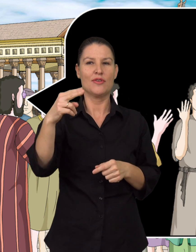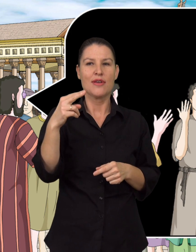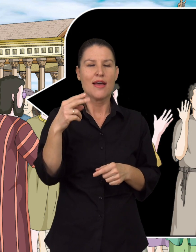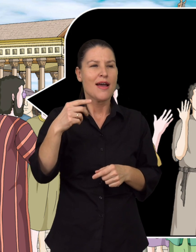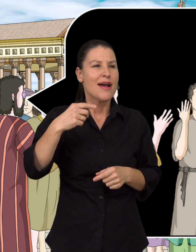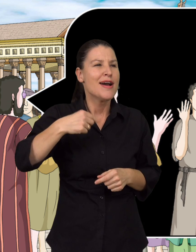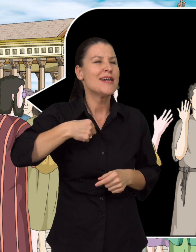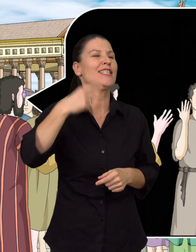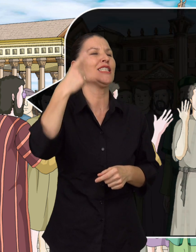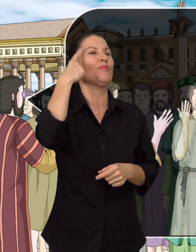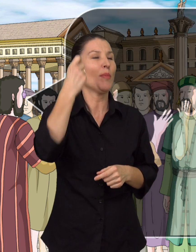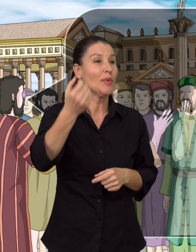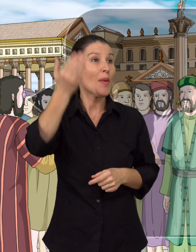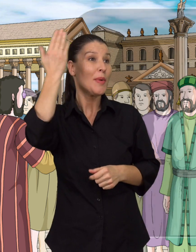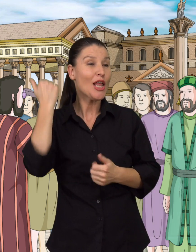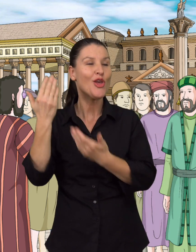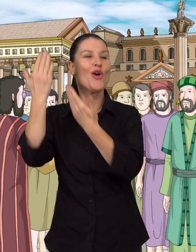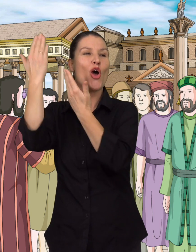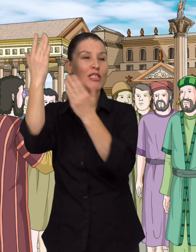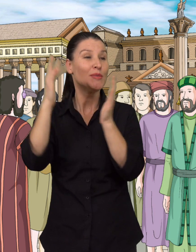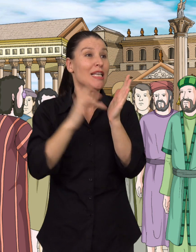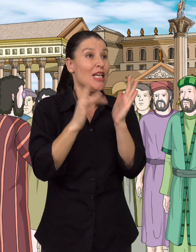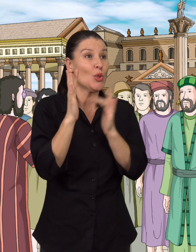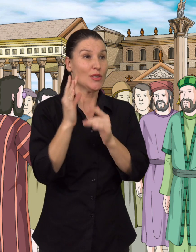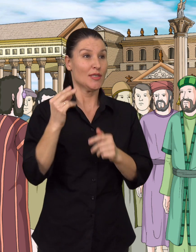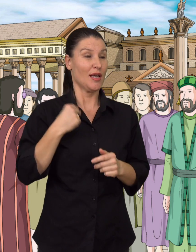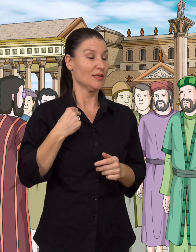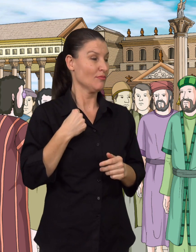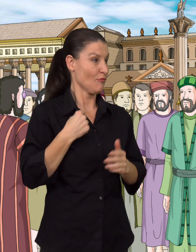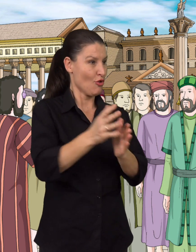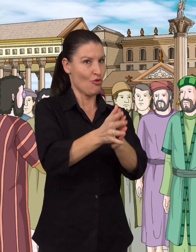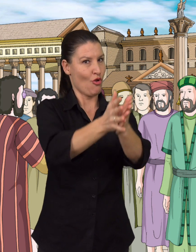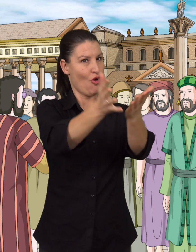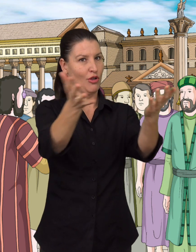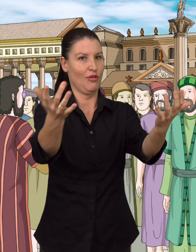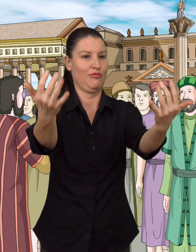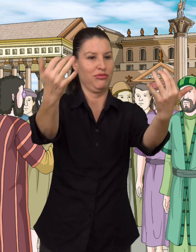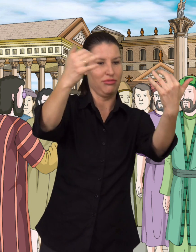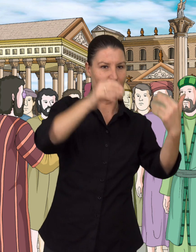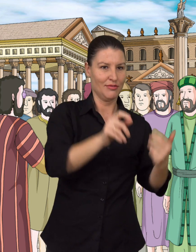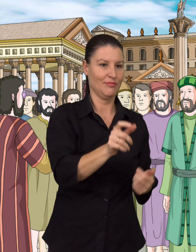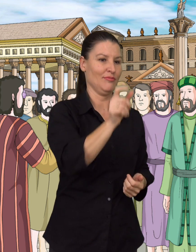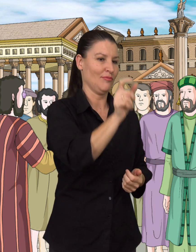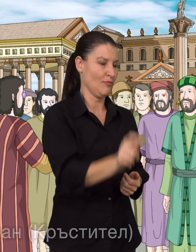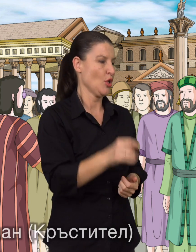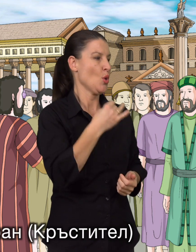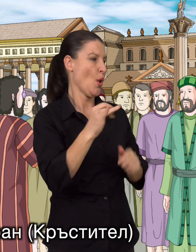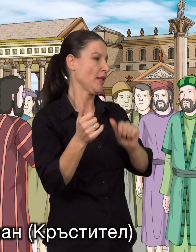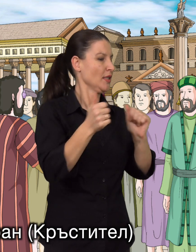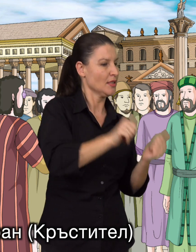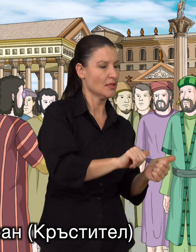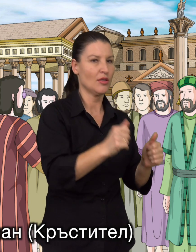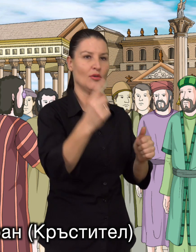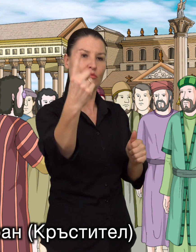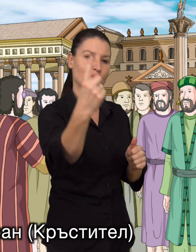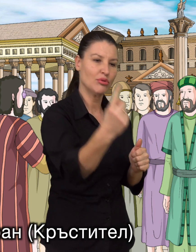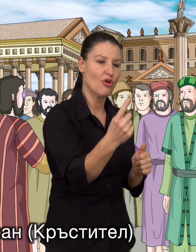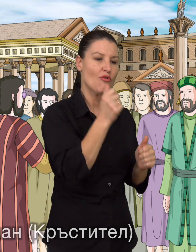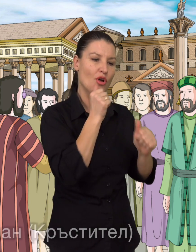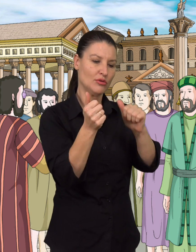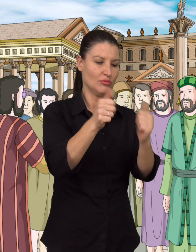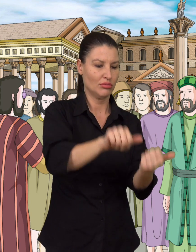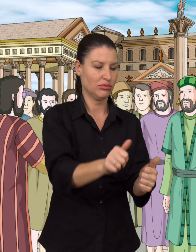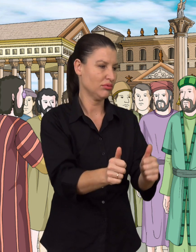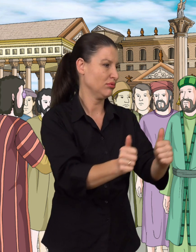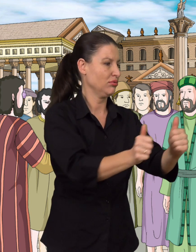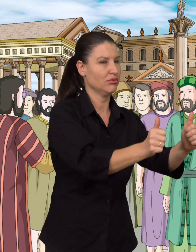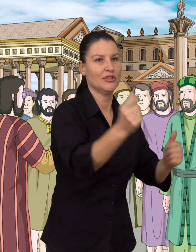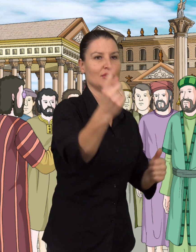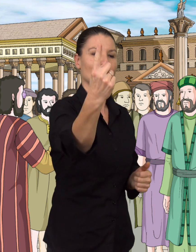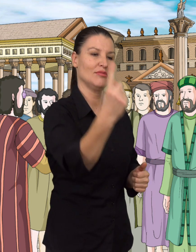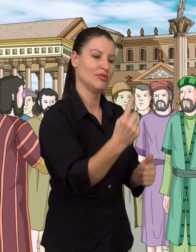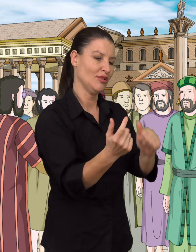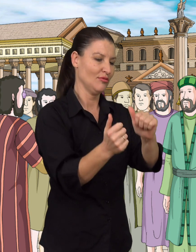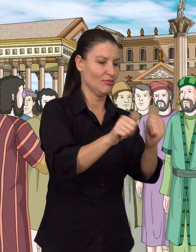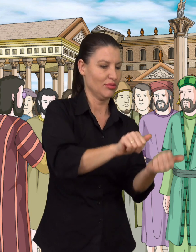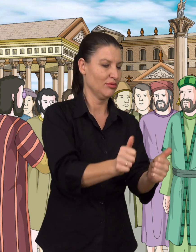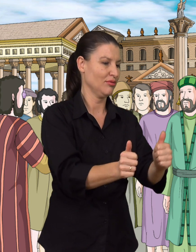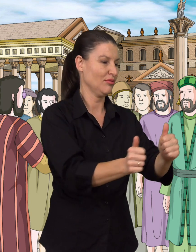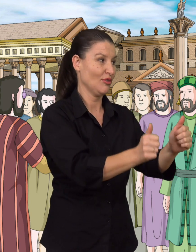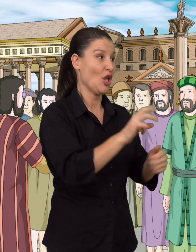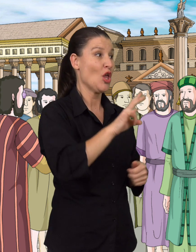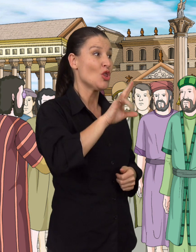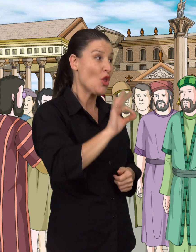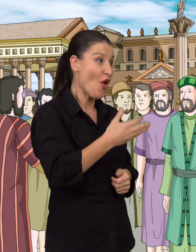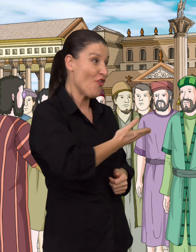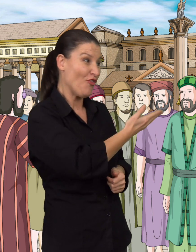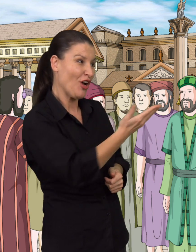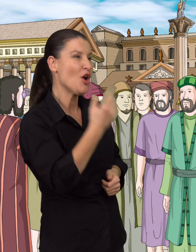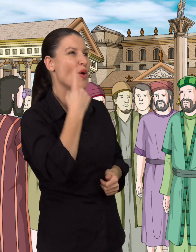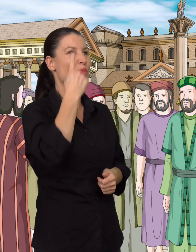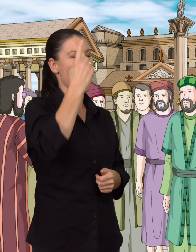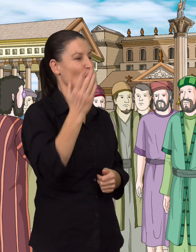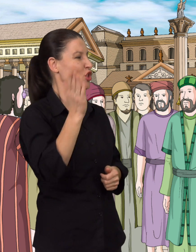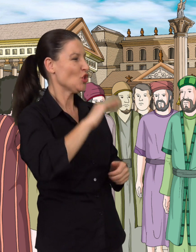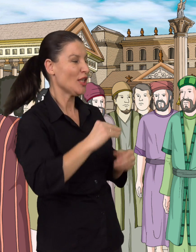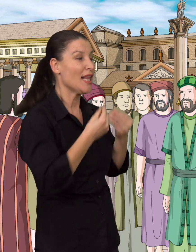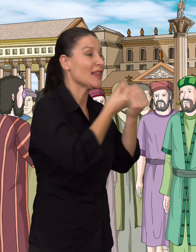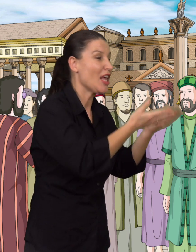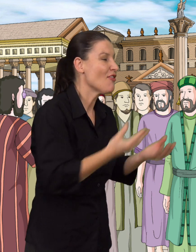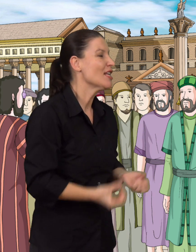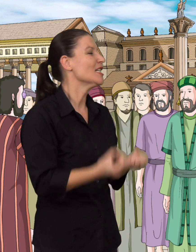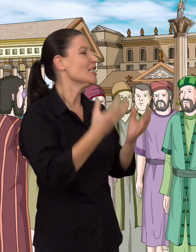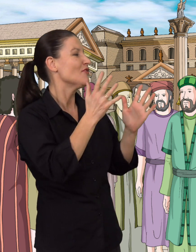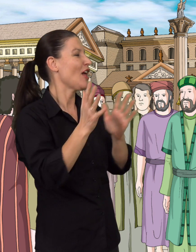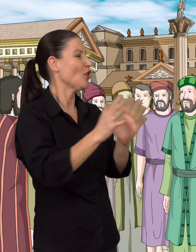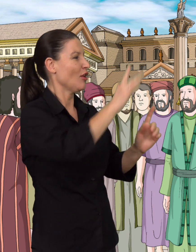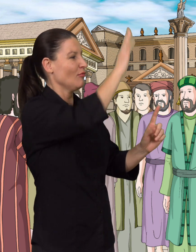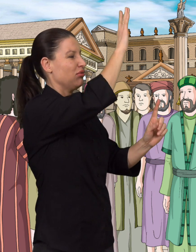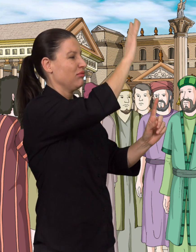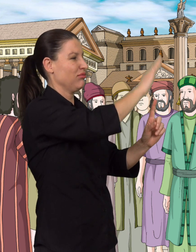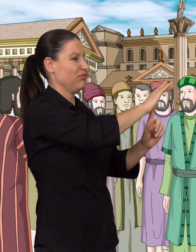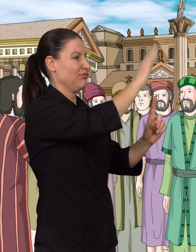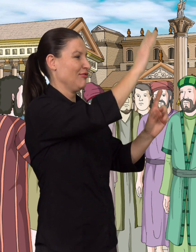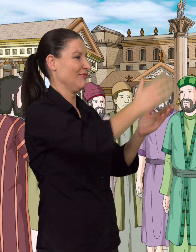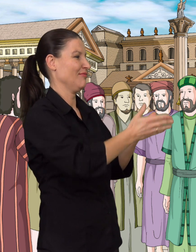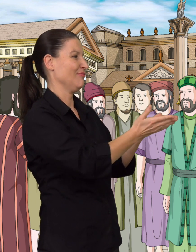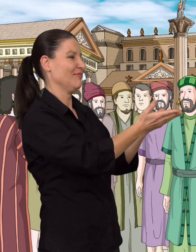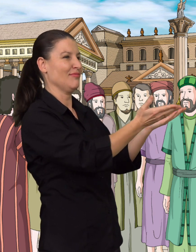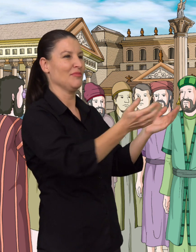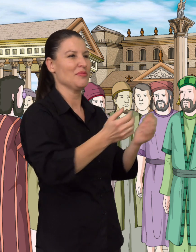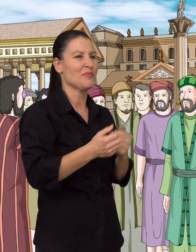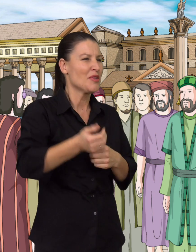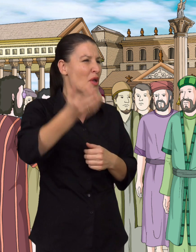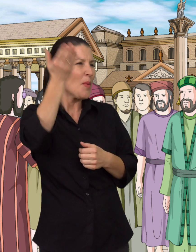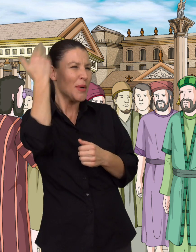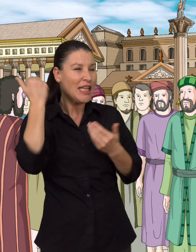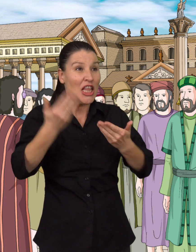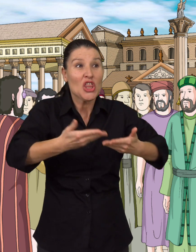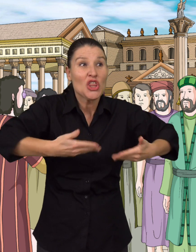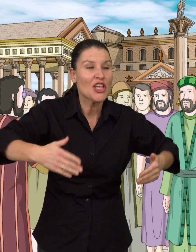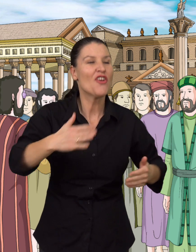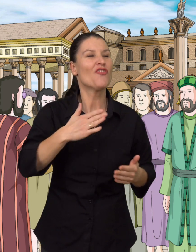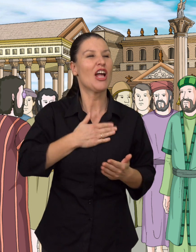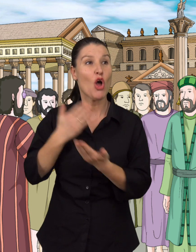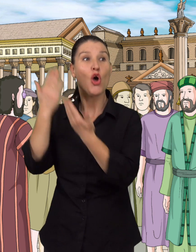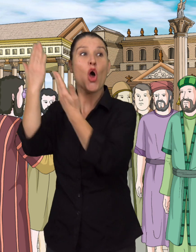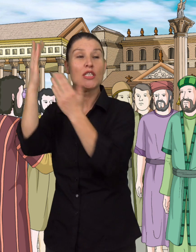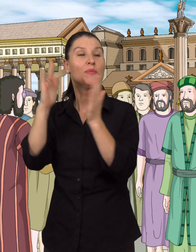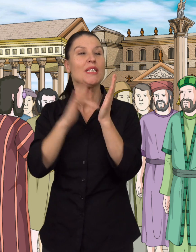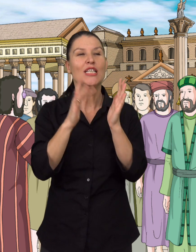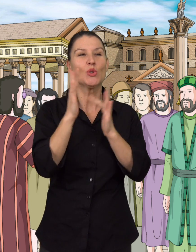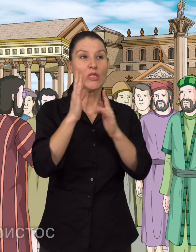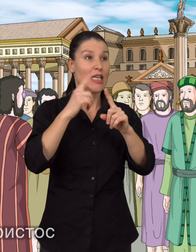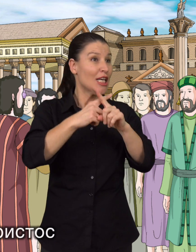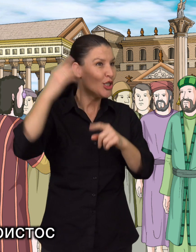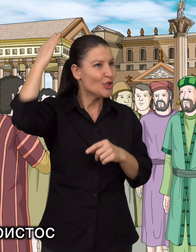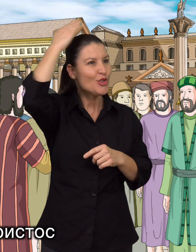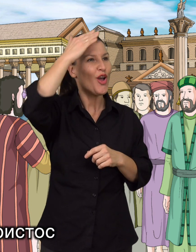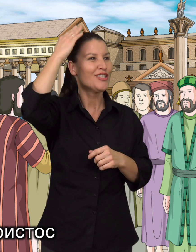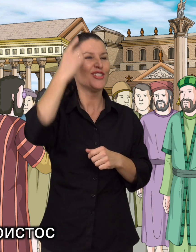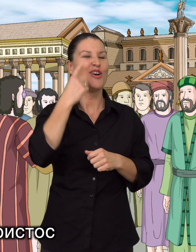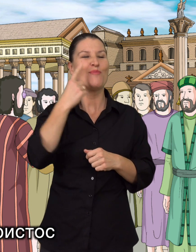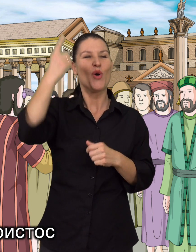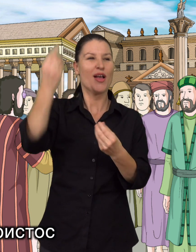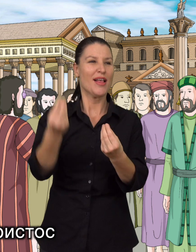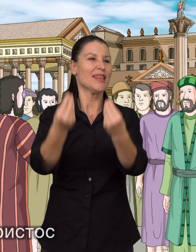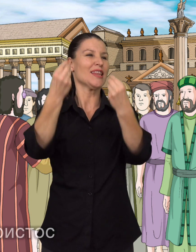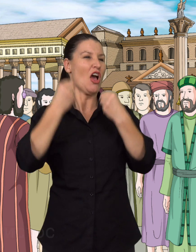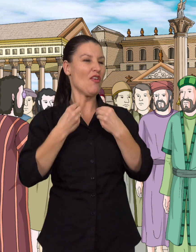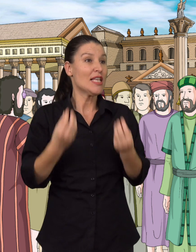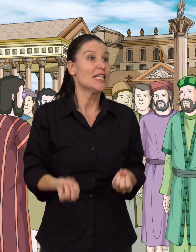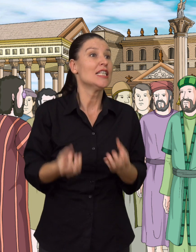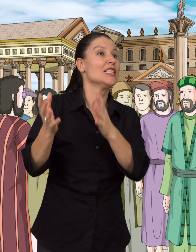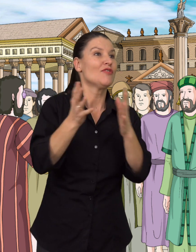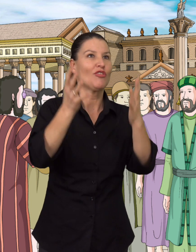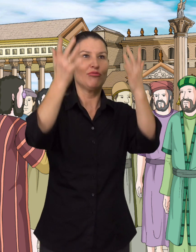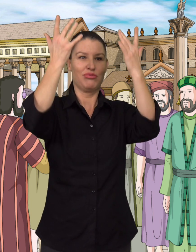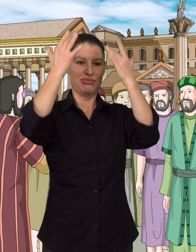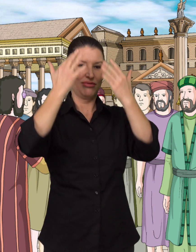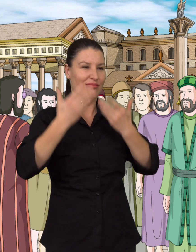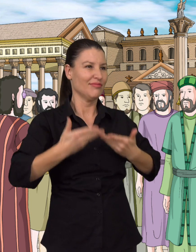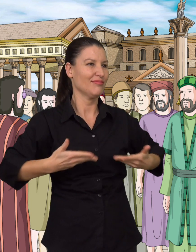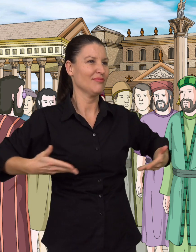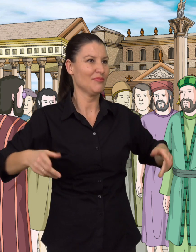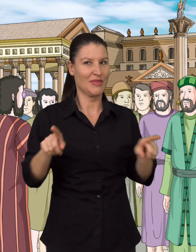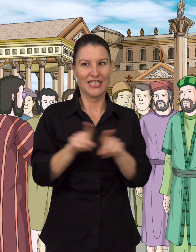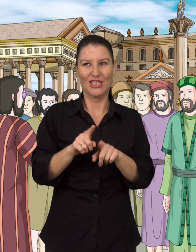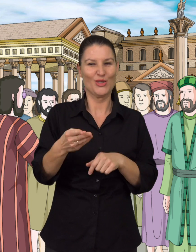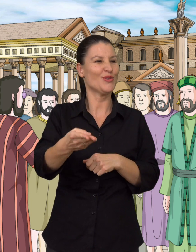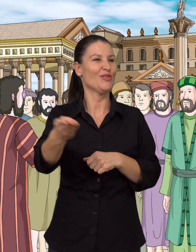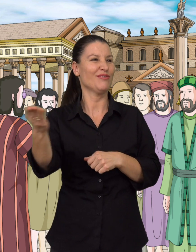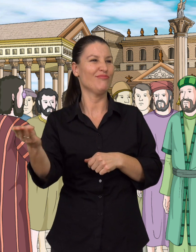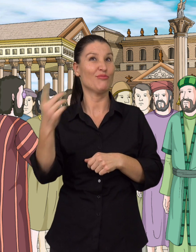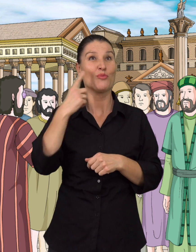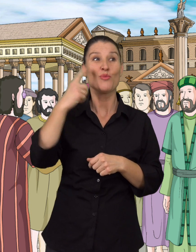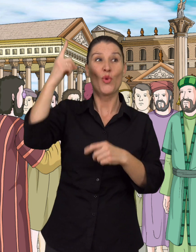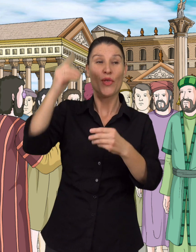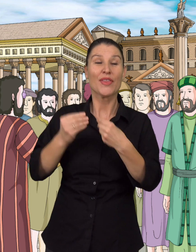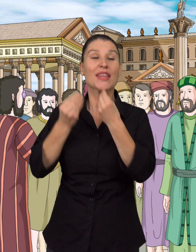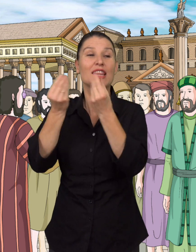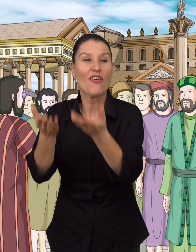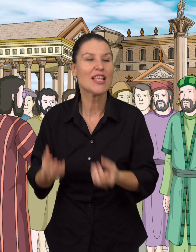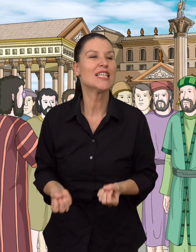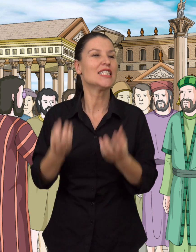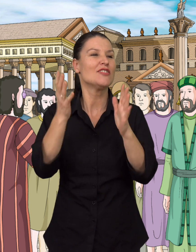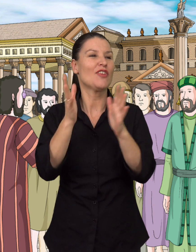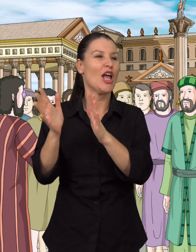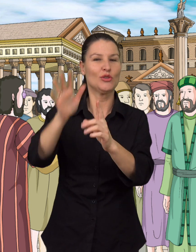Then I remembered the word of the Lord, as He used to say, ‘John baptized with water, but you will be baptized with the Holy Spirit.’